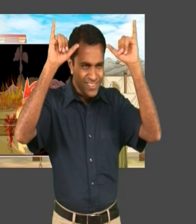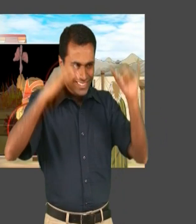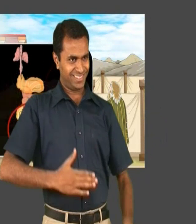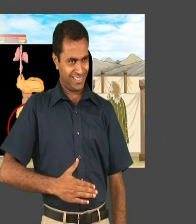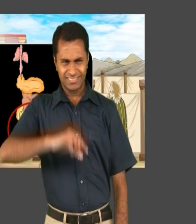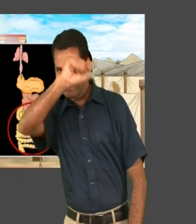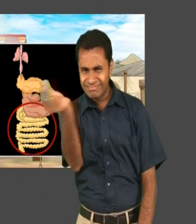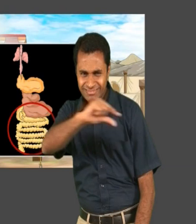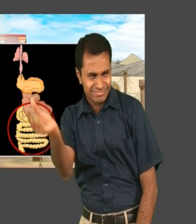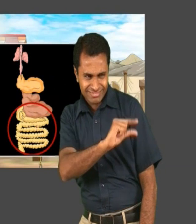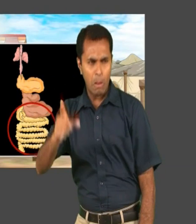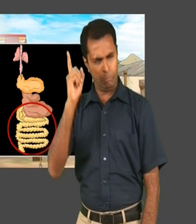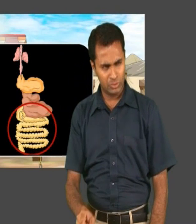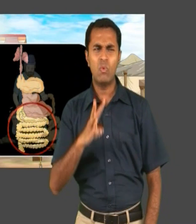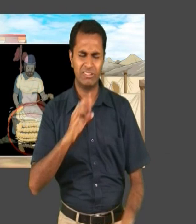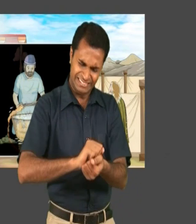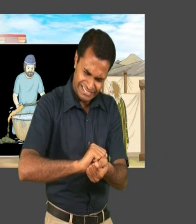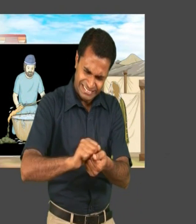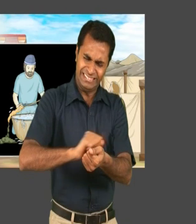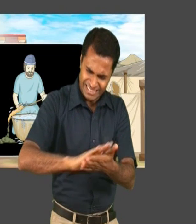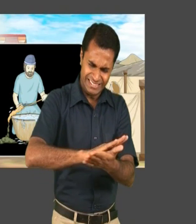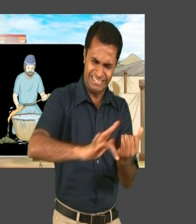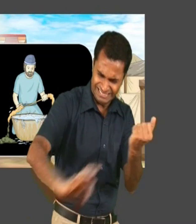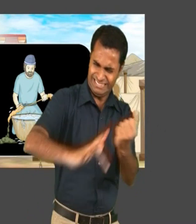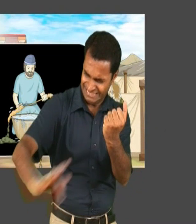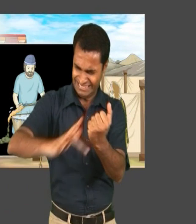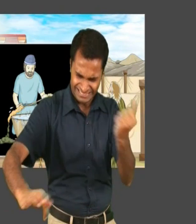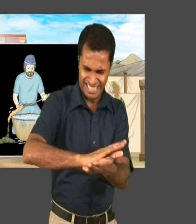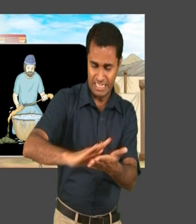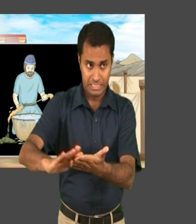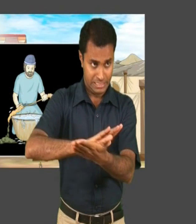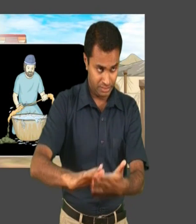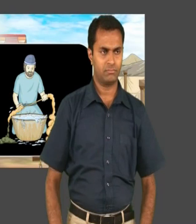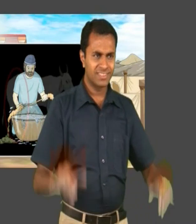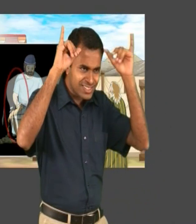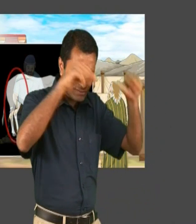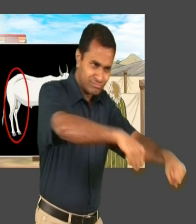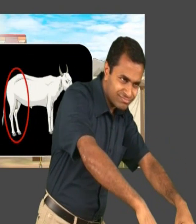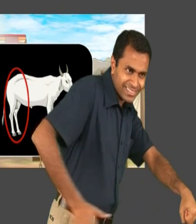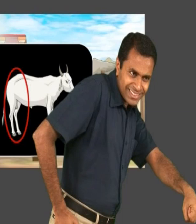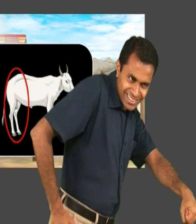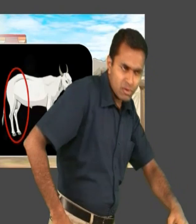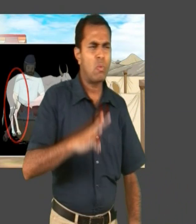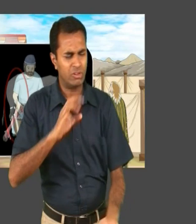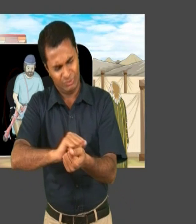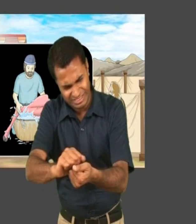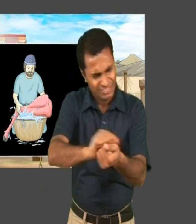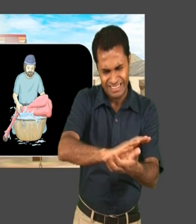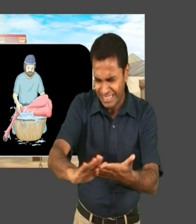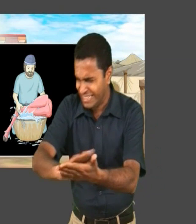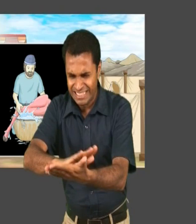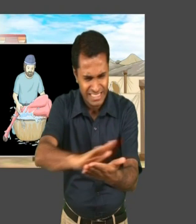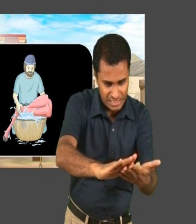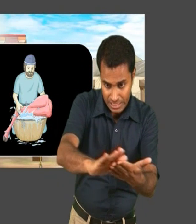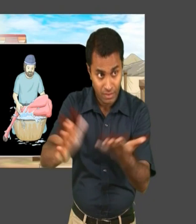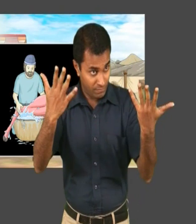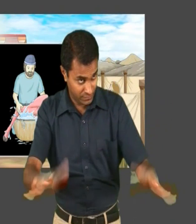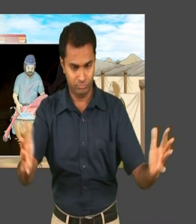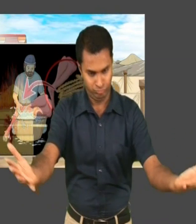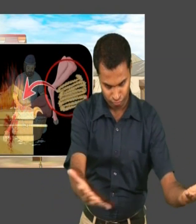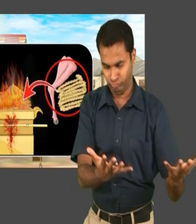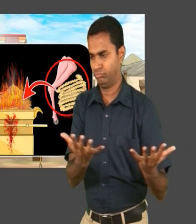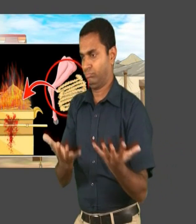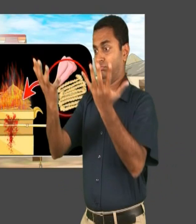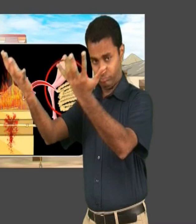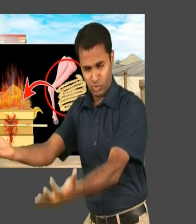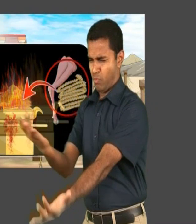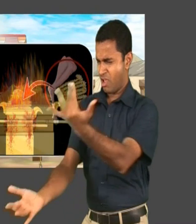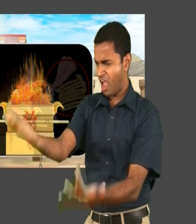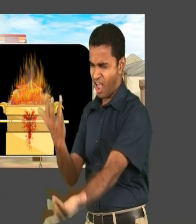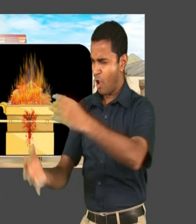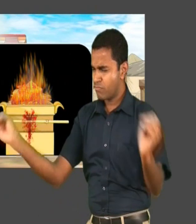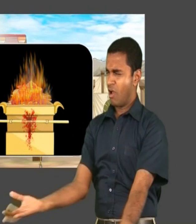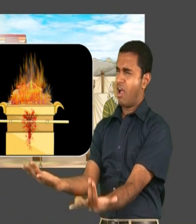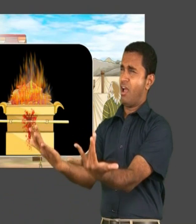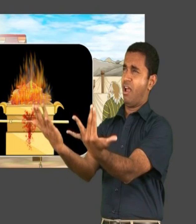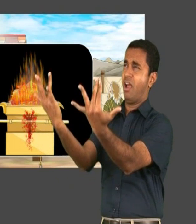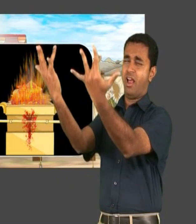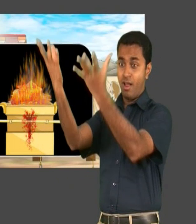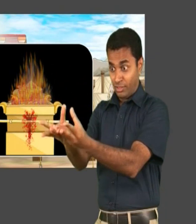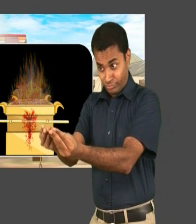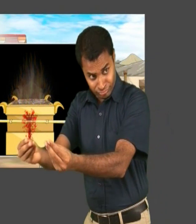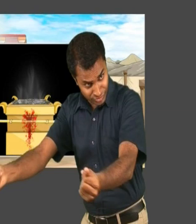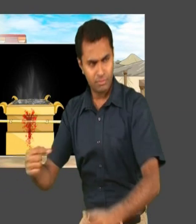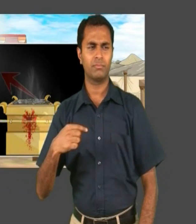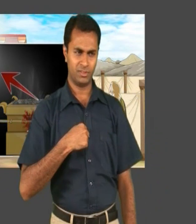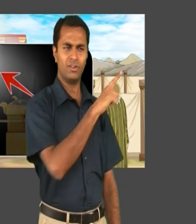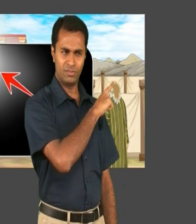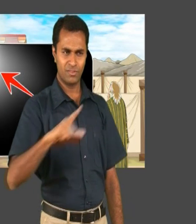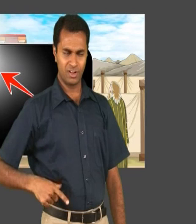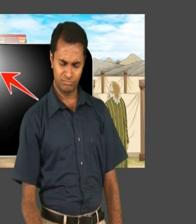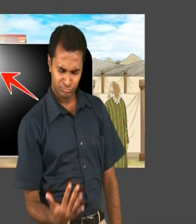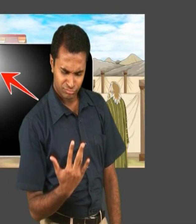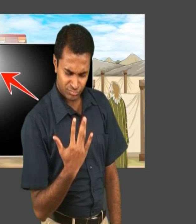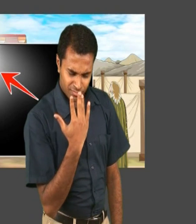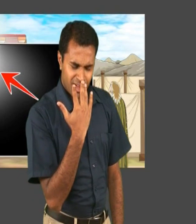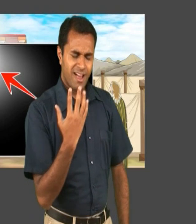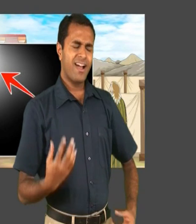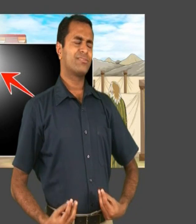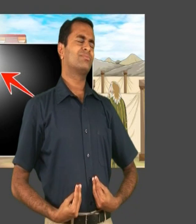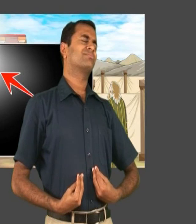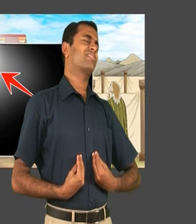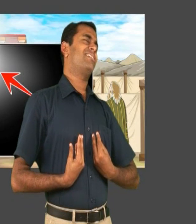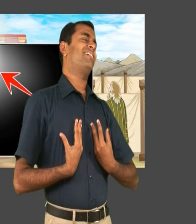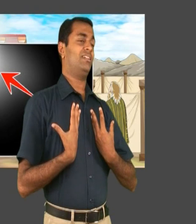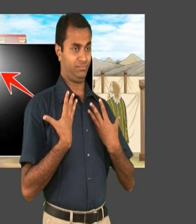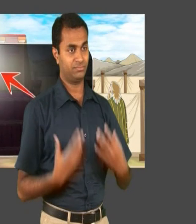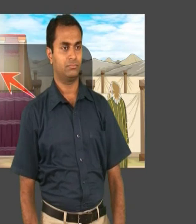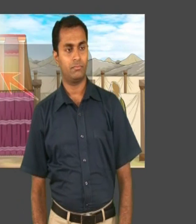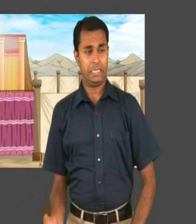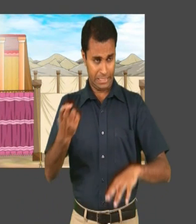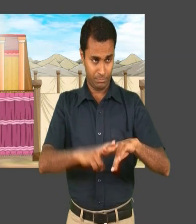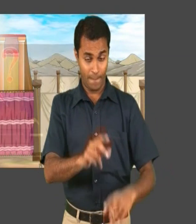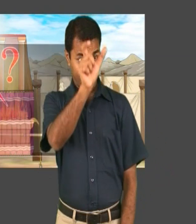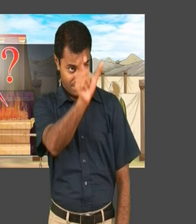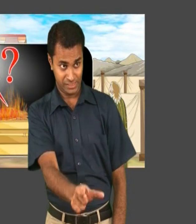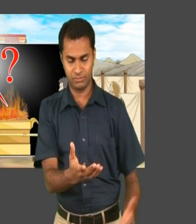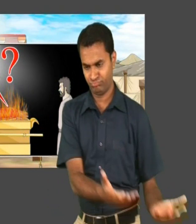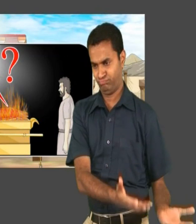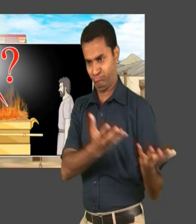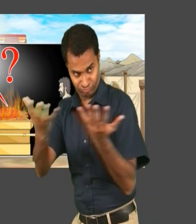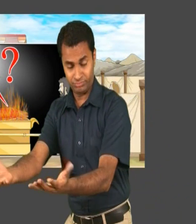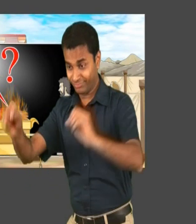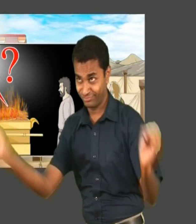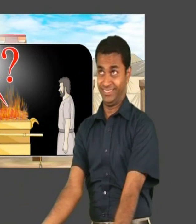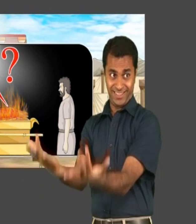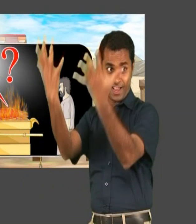The entrails and legs must be washed with water, and the priest shall burn all of it on the altar as a burnt offering, an offering made by fire, a pleasing aroma to the LORD.